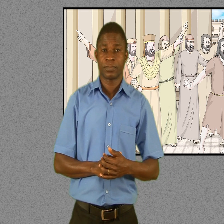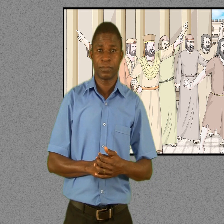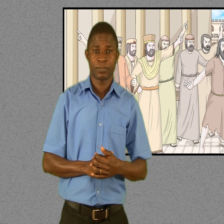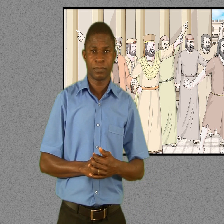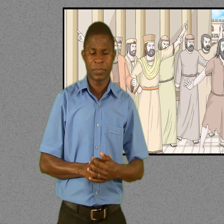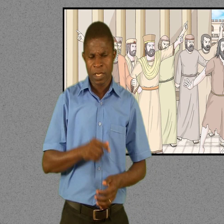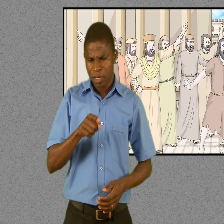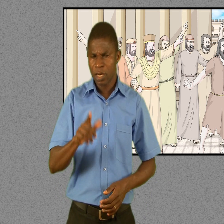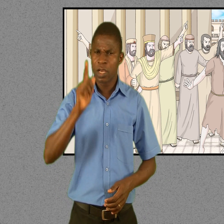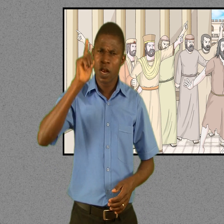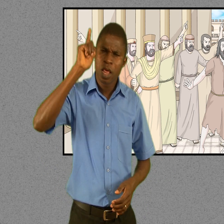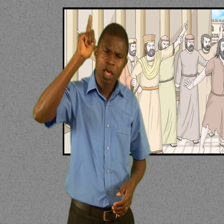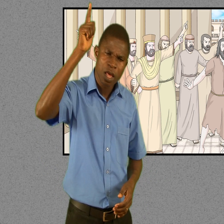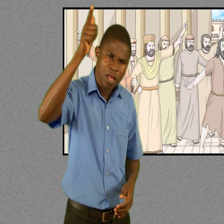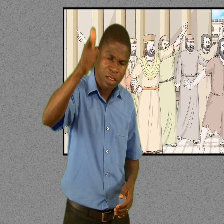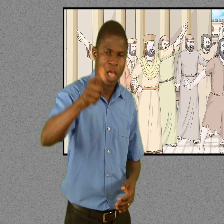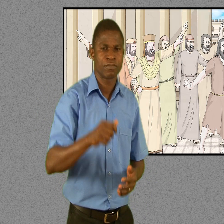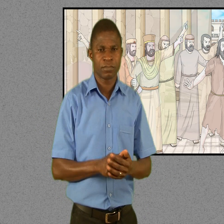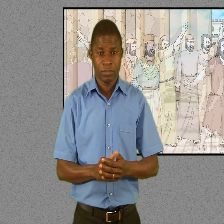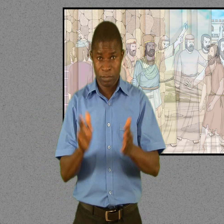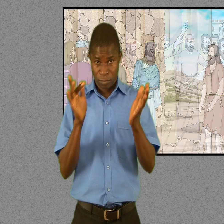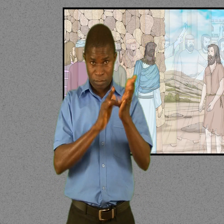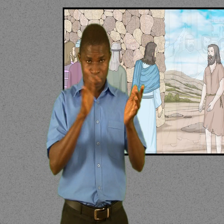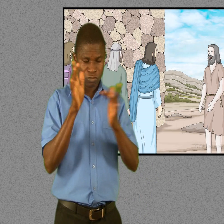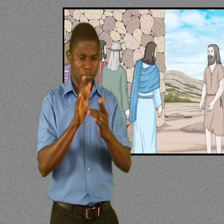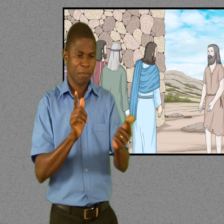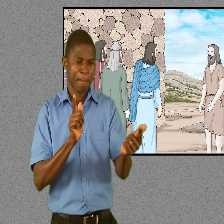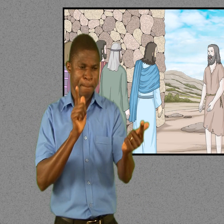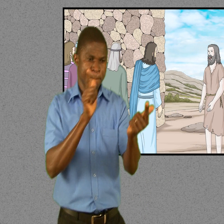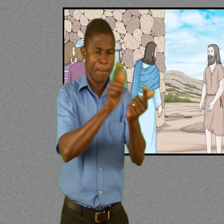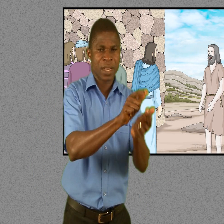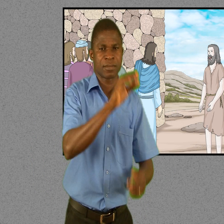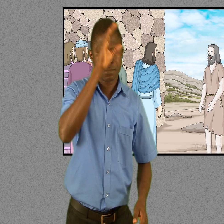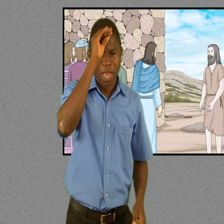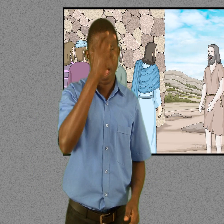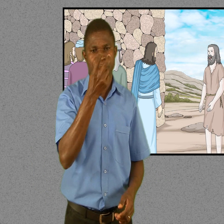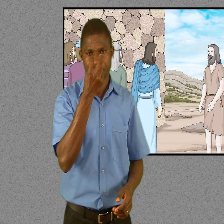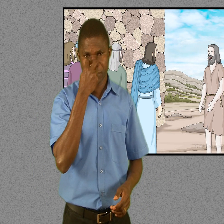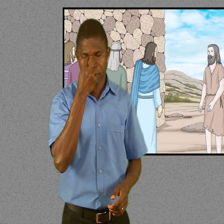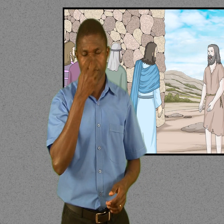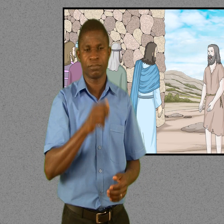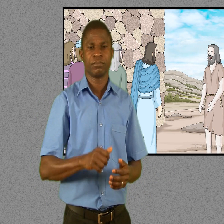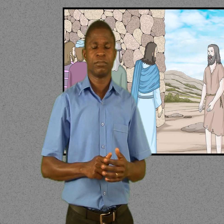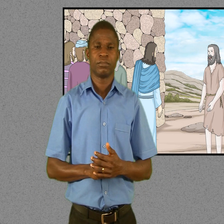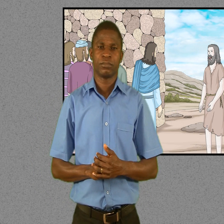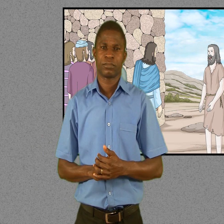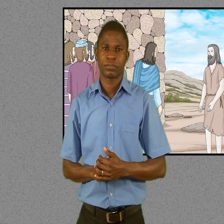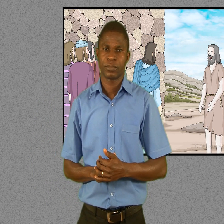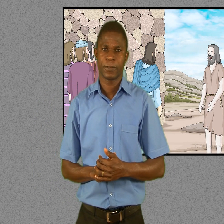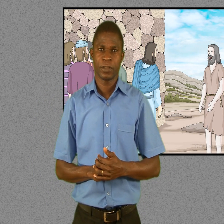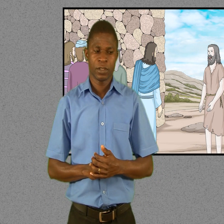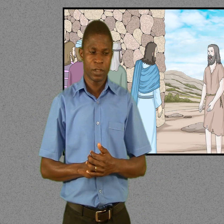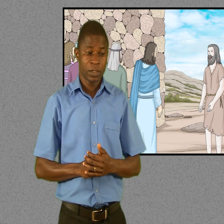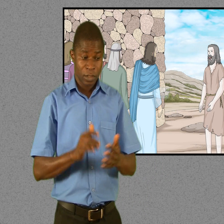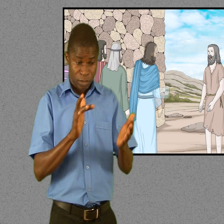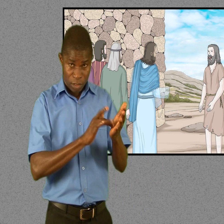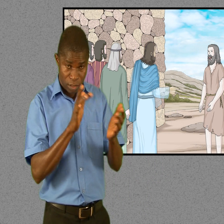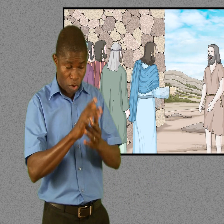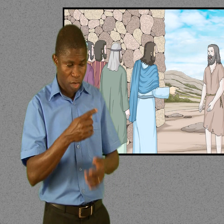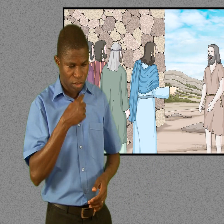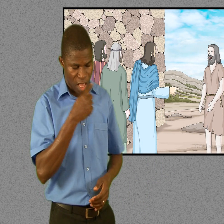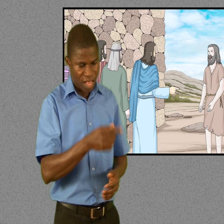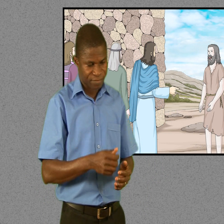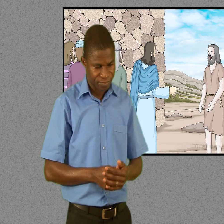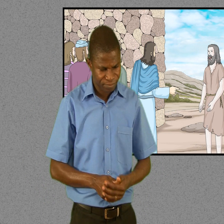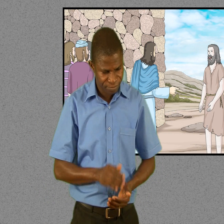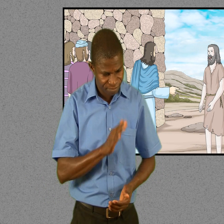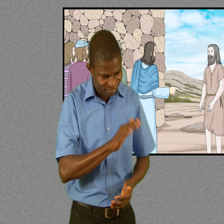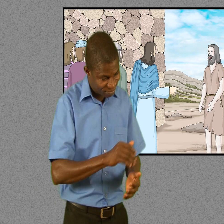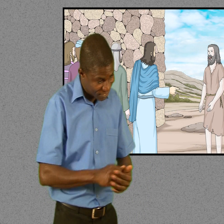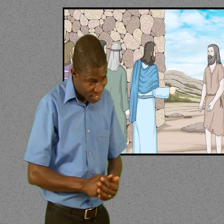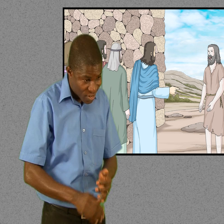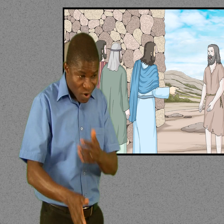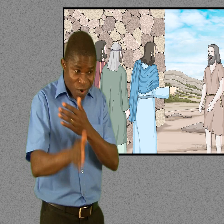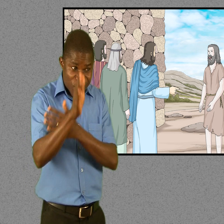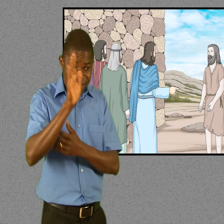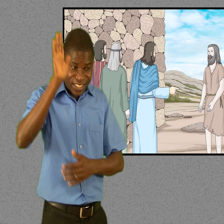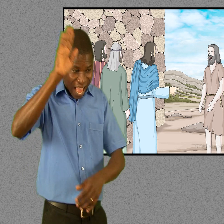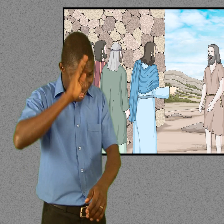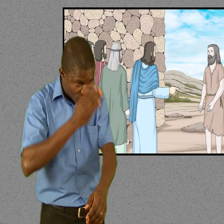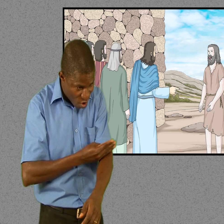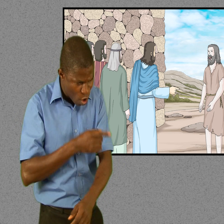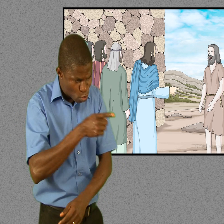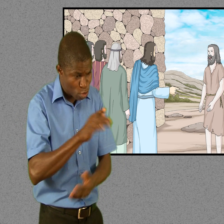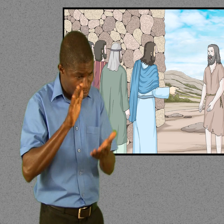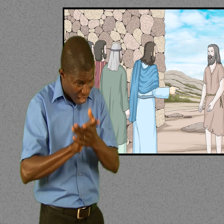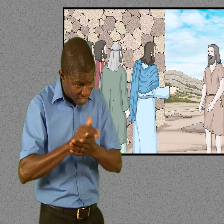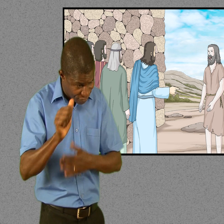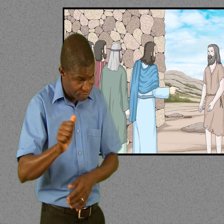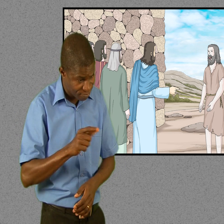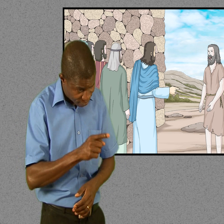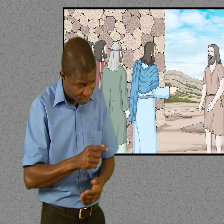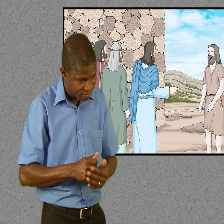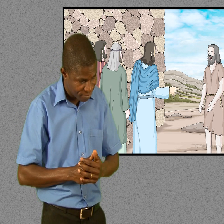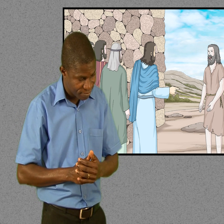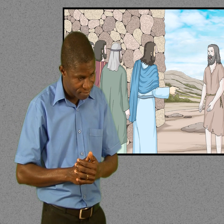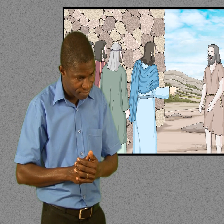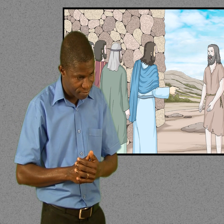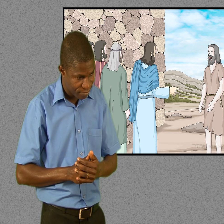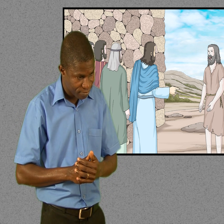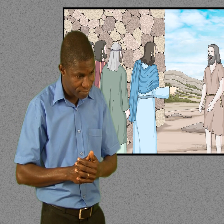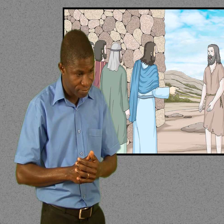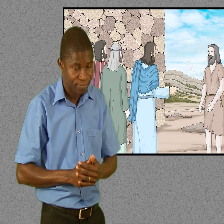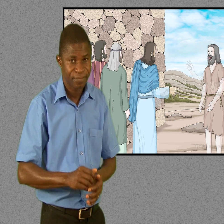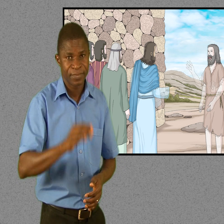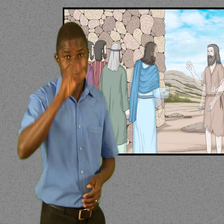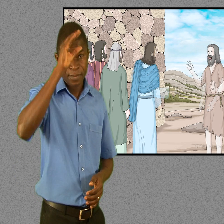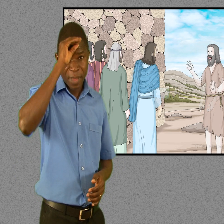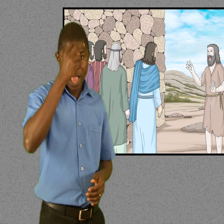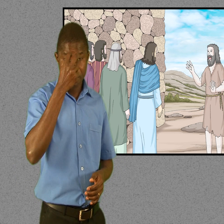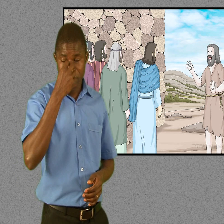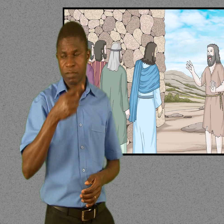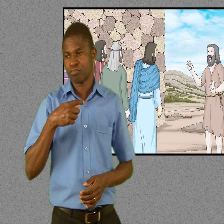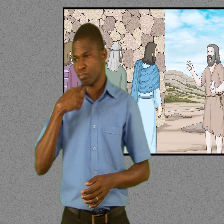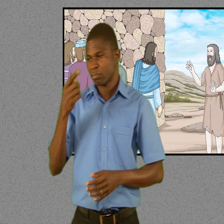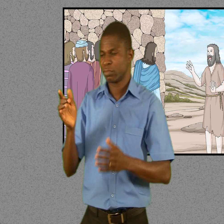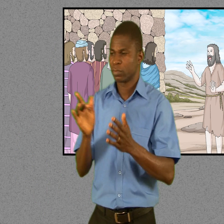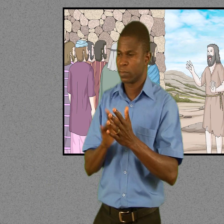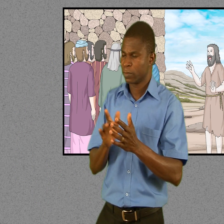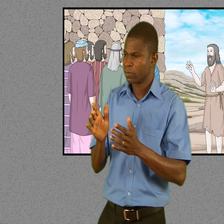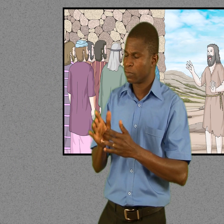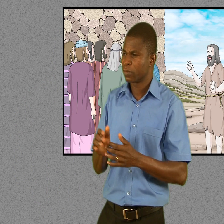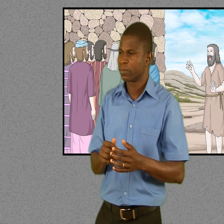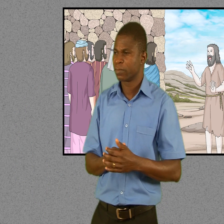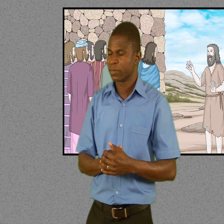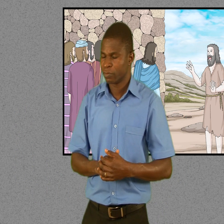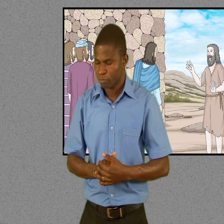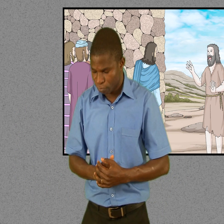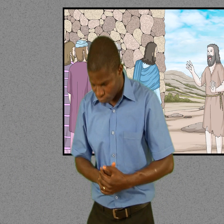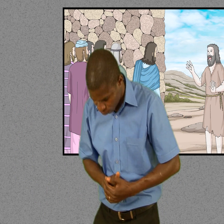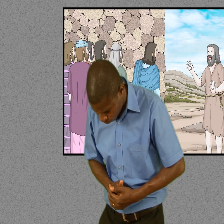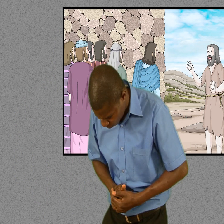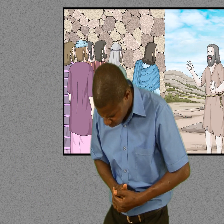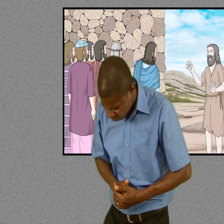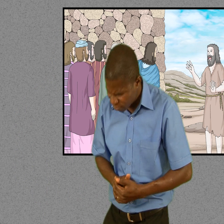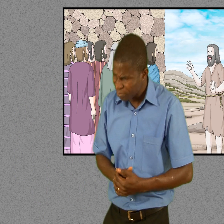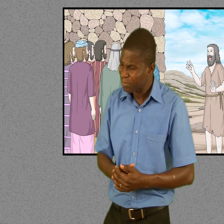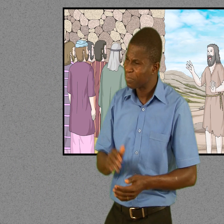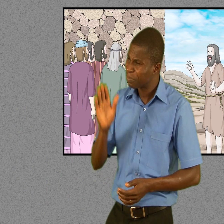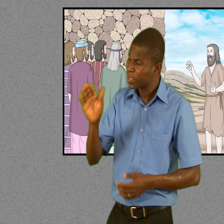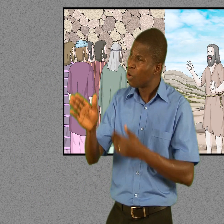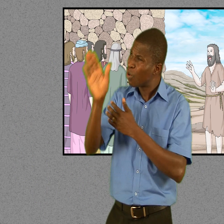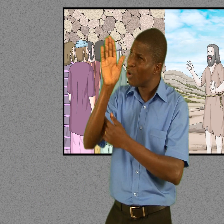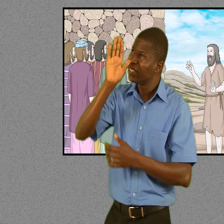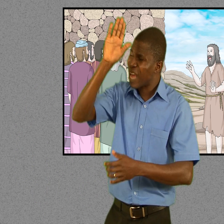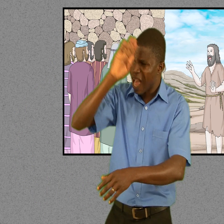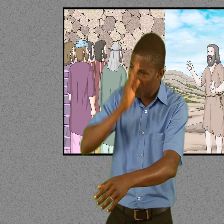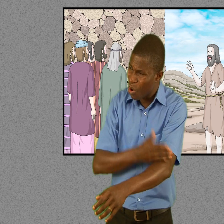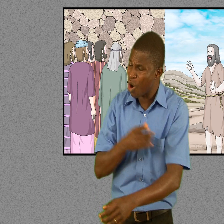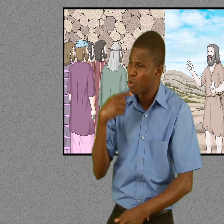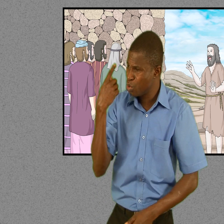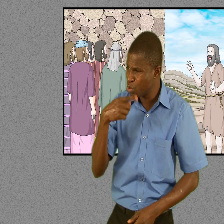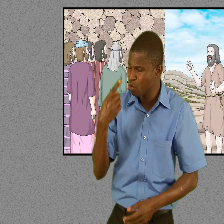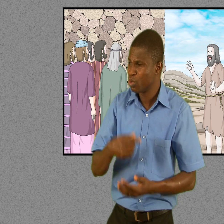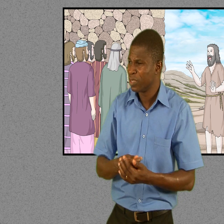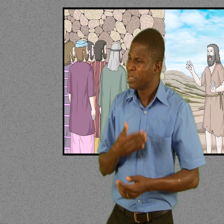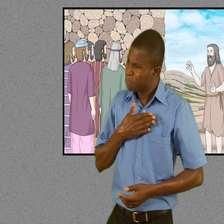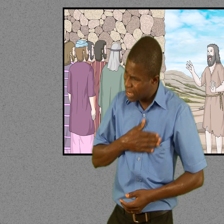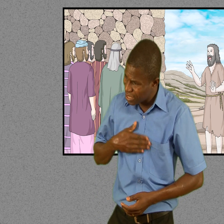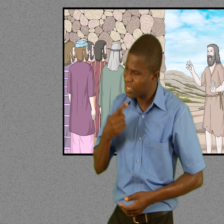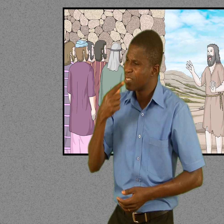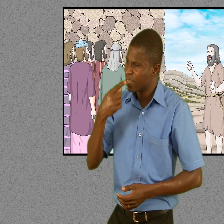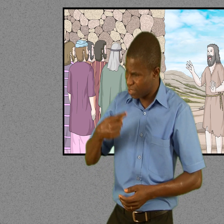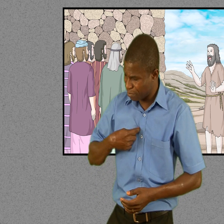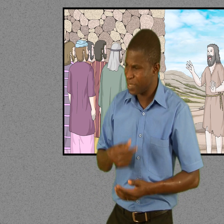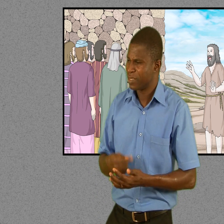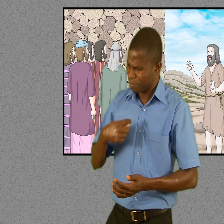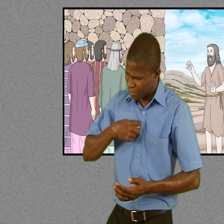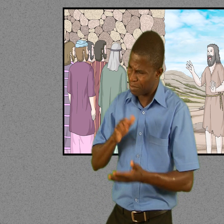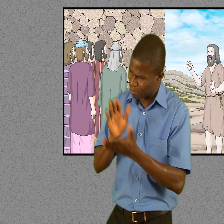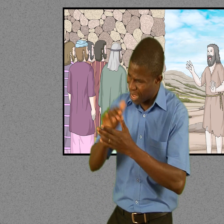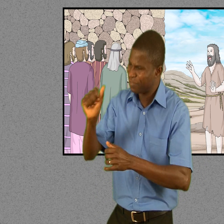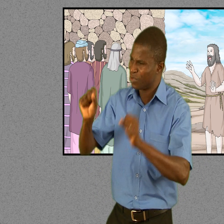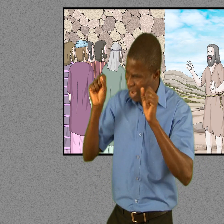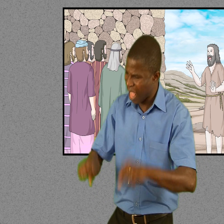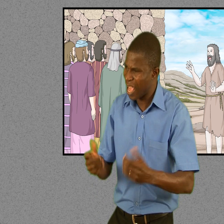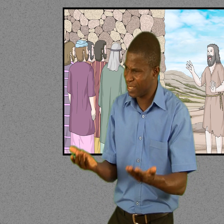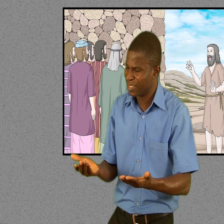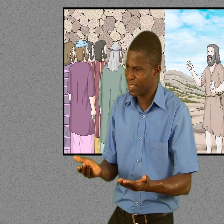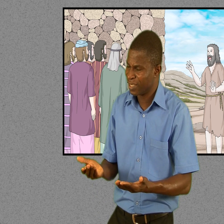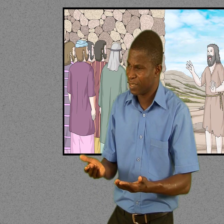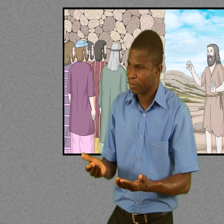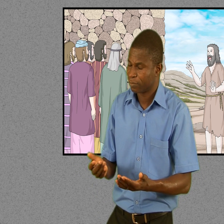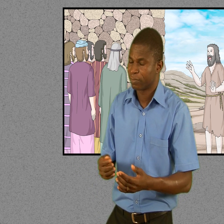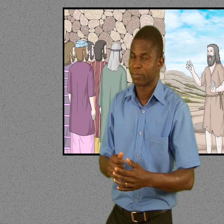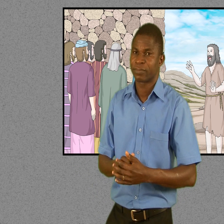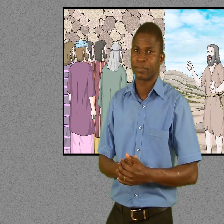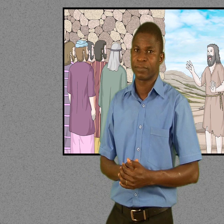When Jesus heard that they had thrown him out, He found the man and said, “Do you believe in the Son of Man ?”